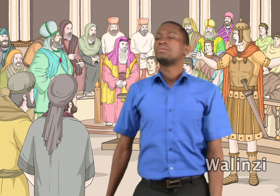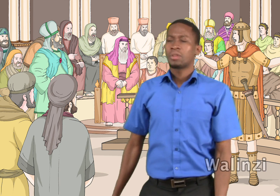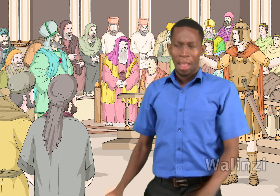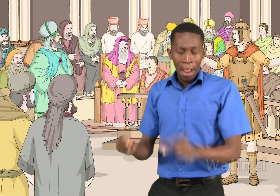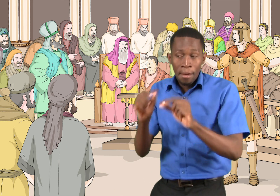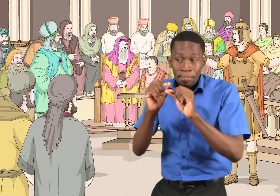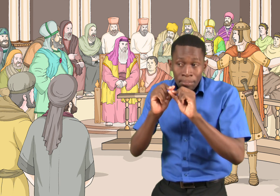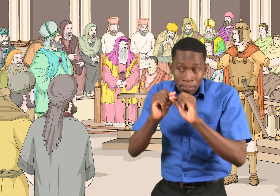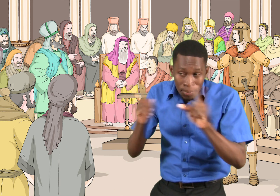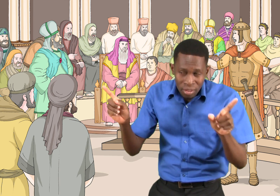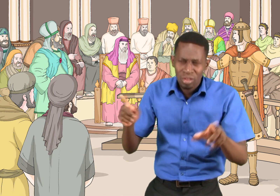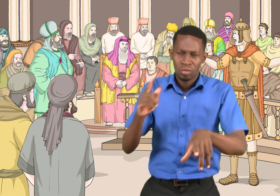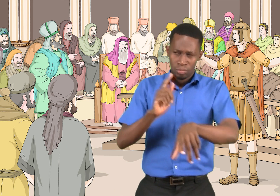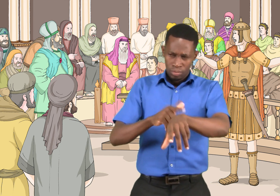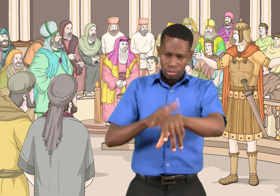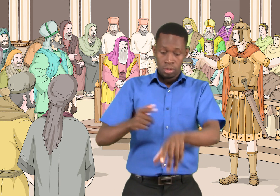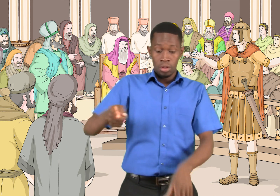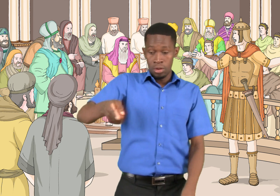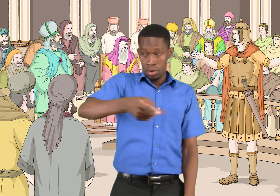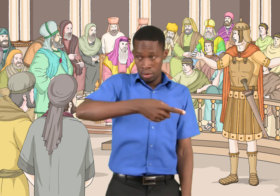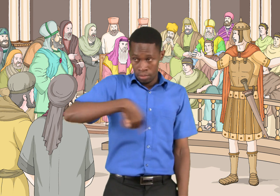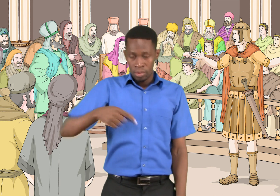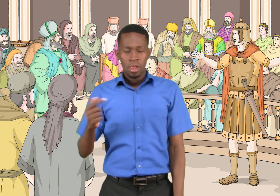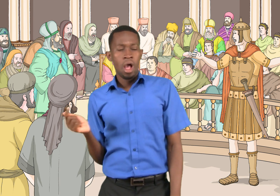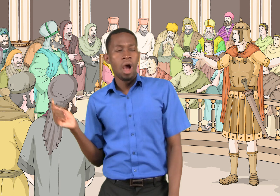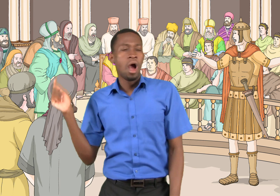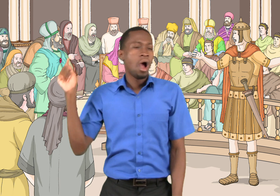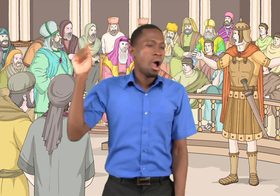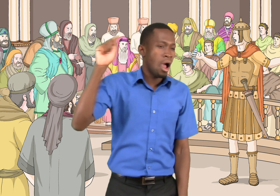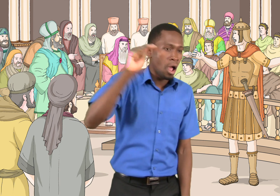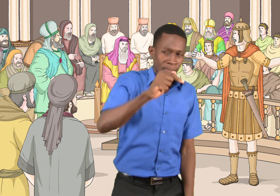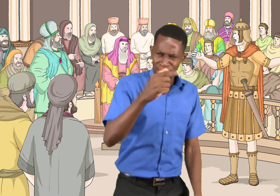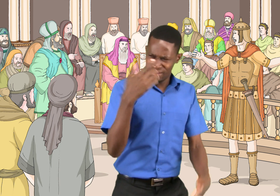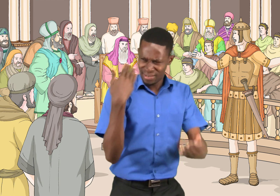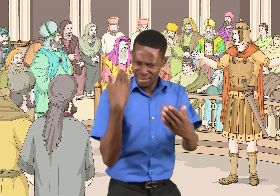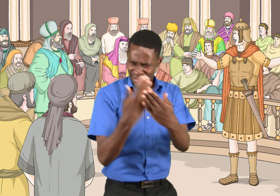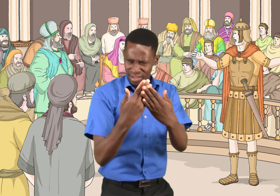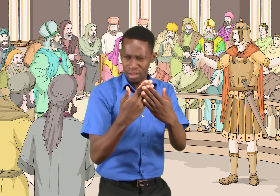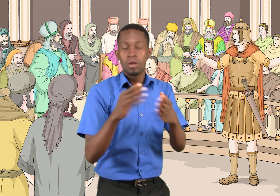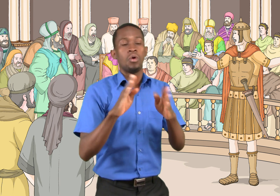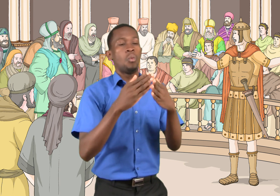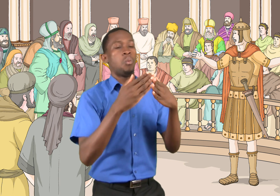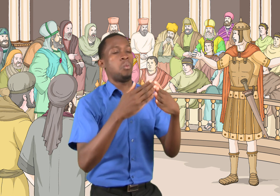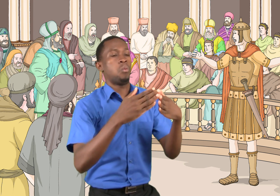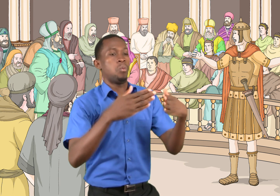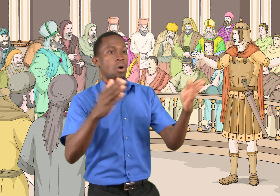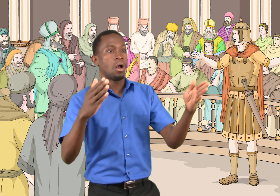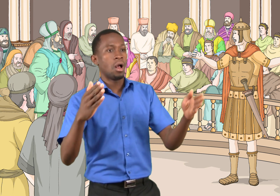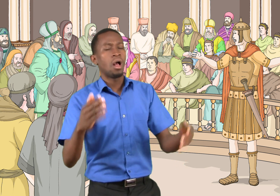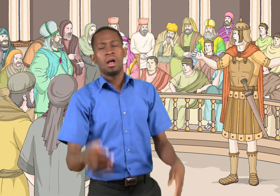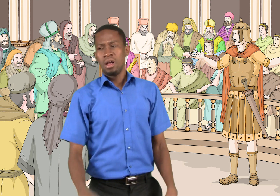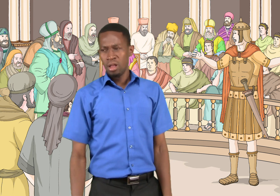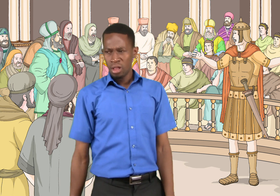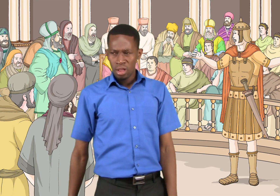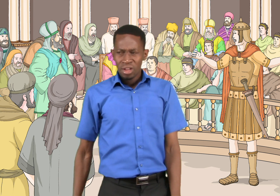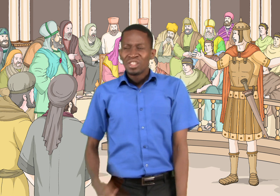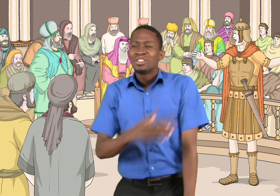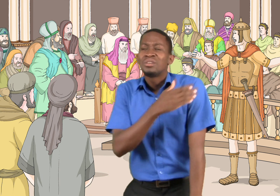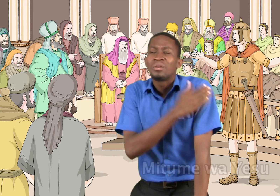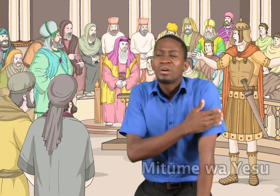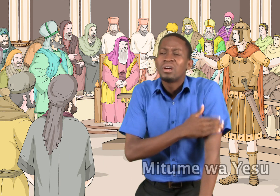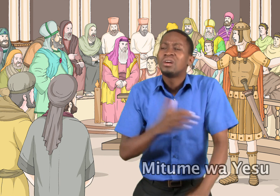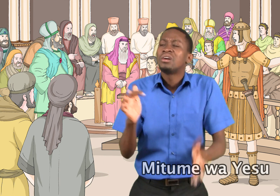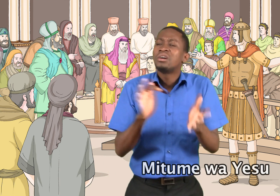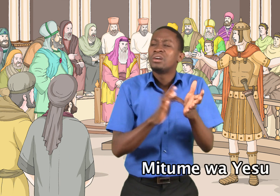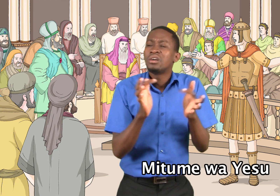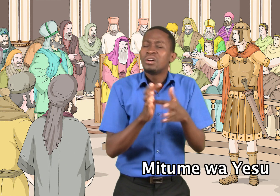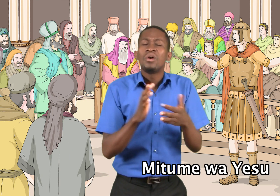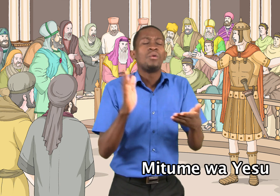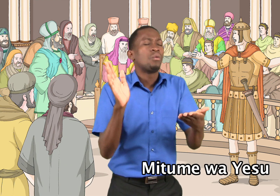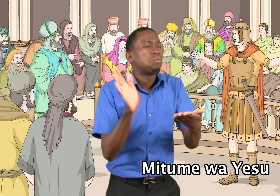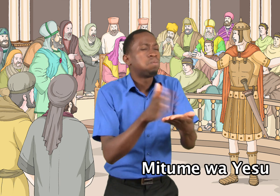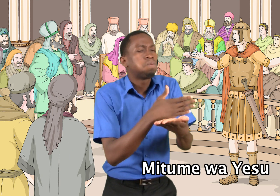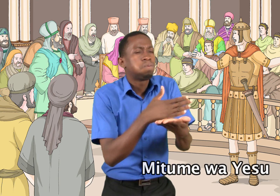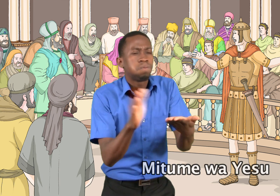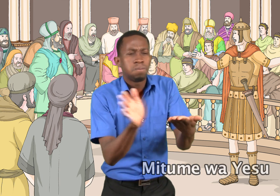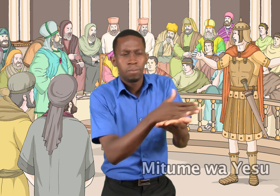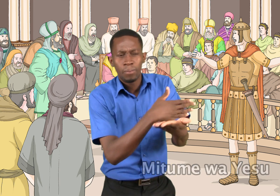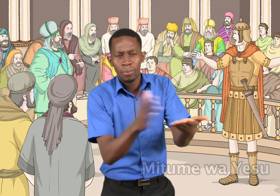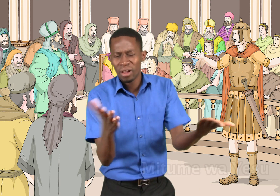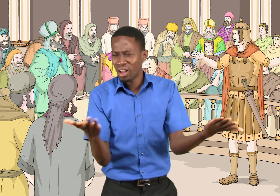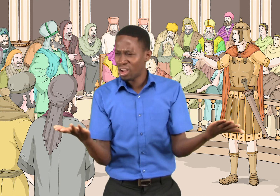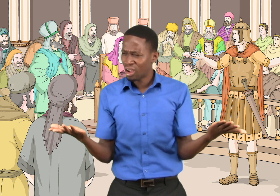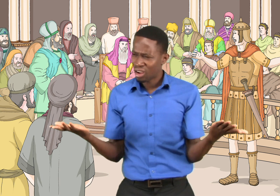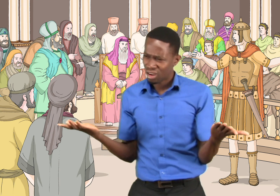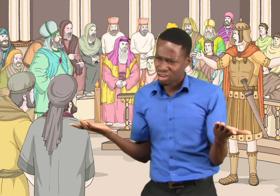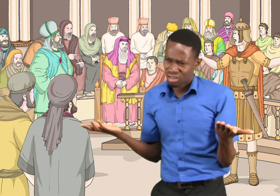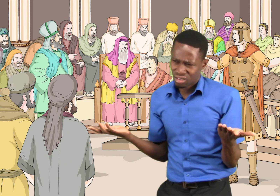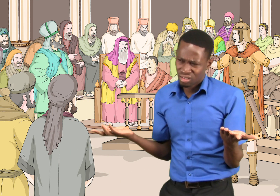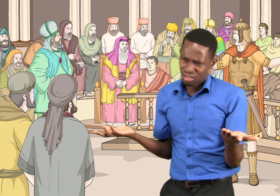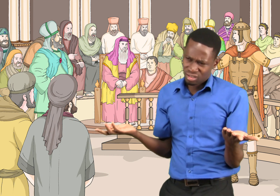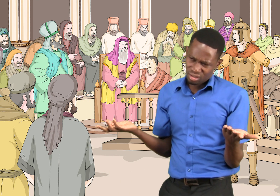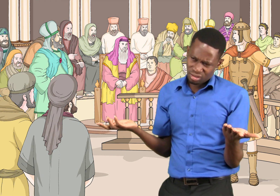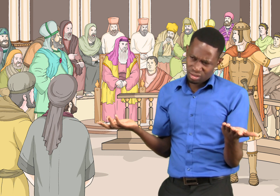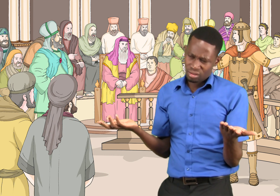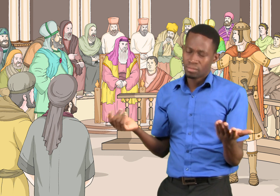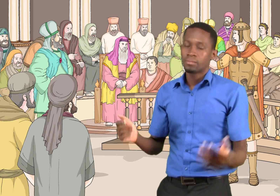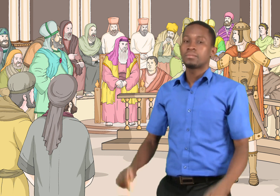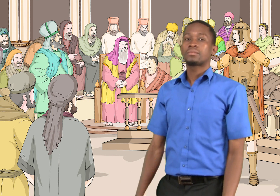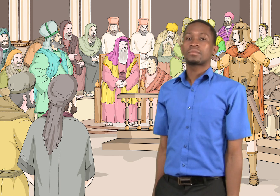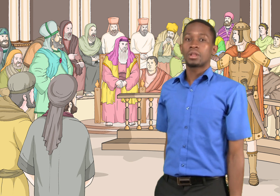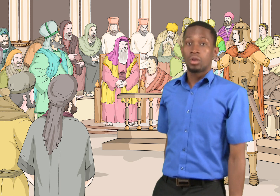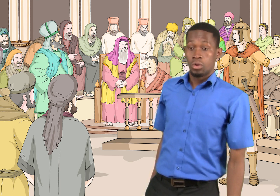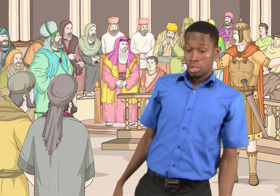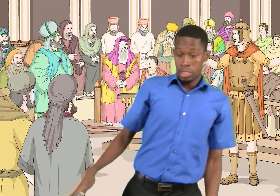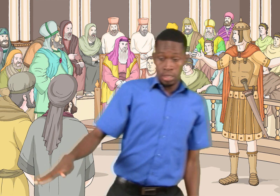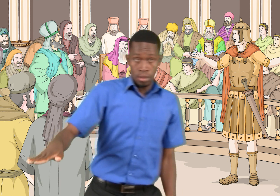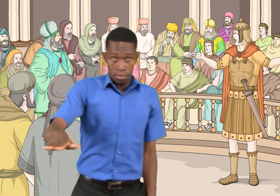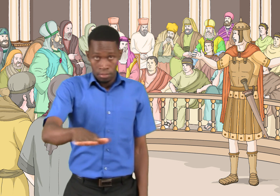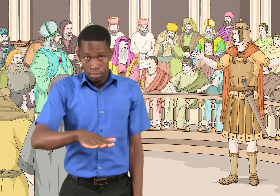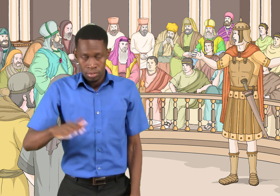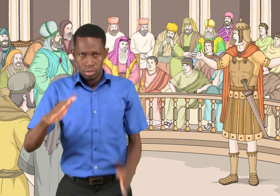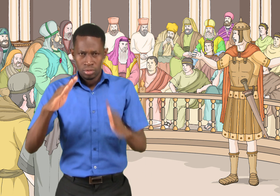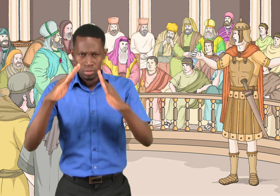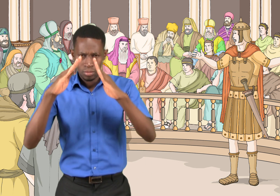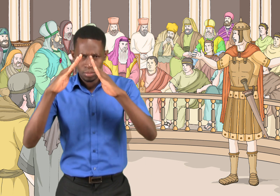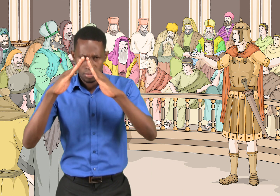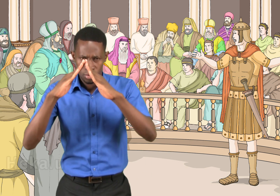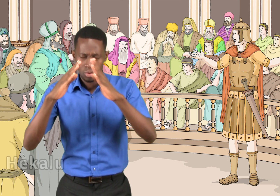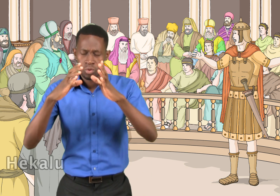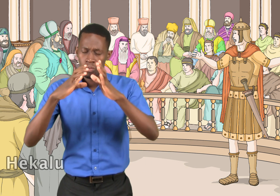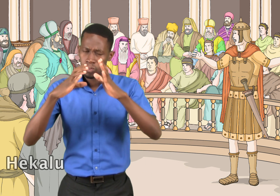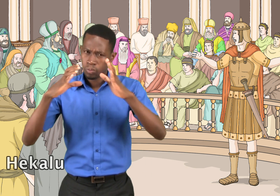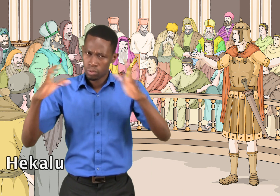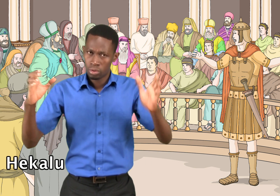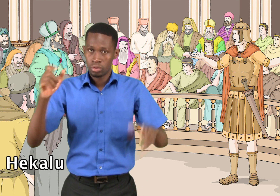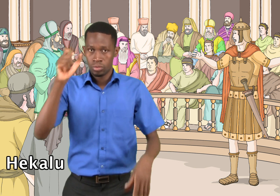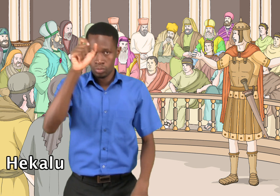but when we opened them, we found no one inside.”